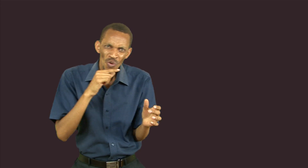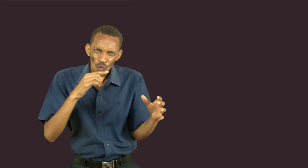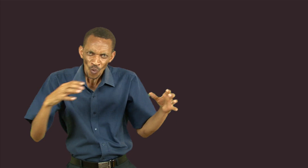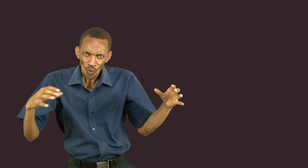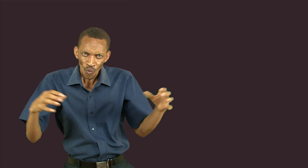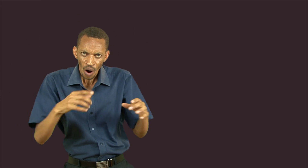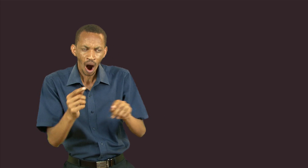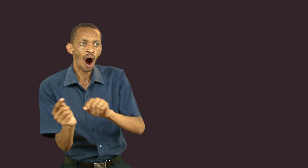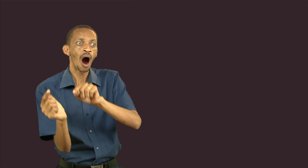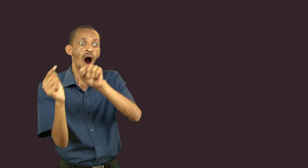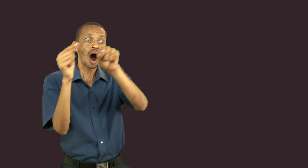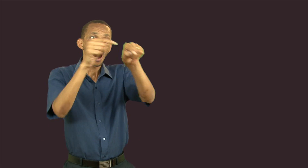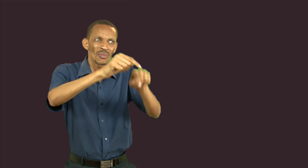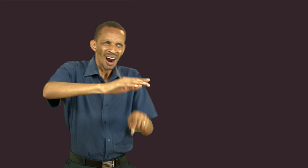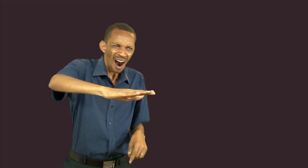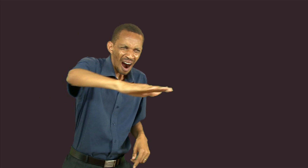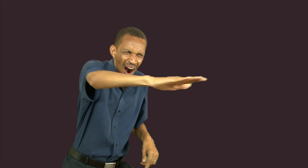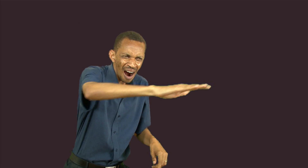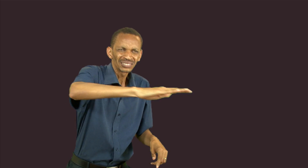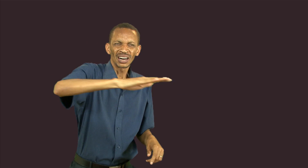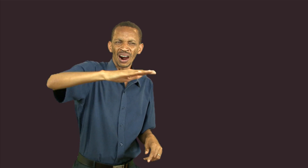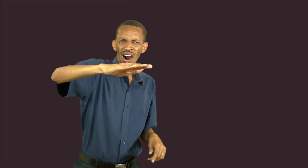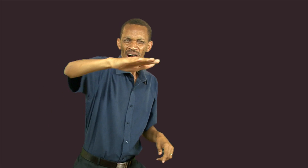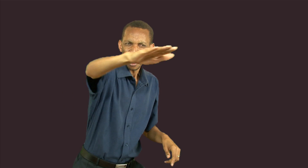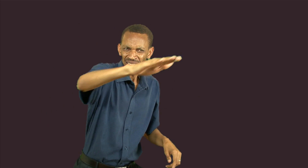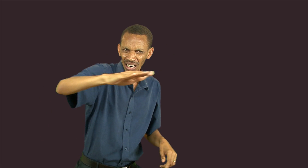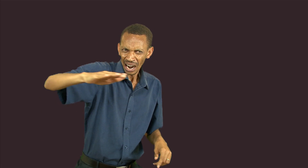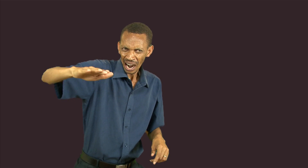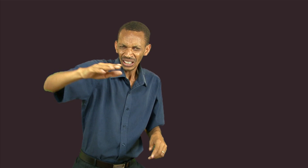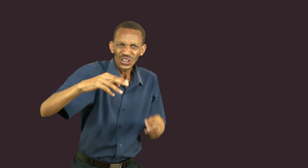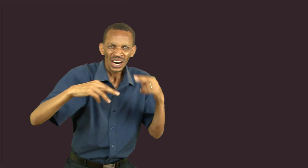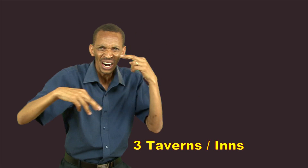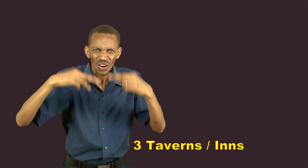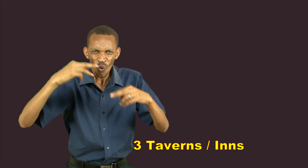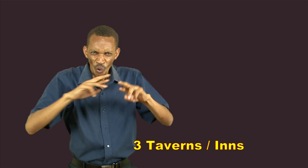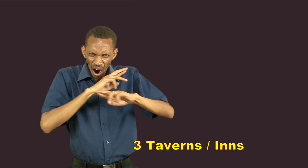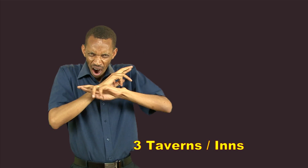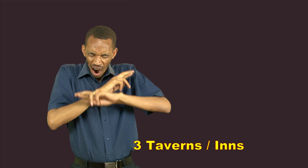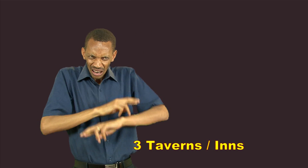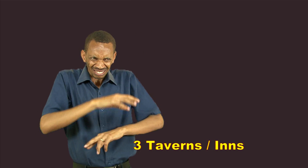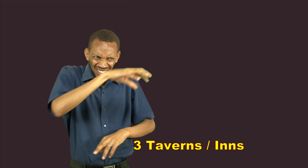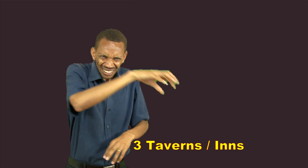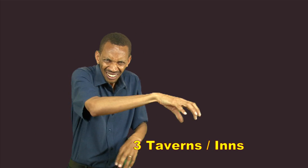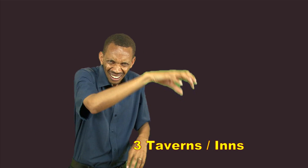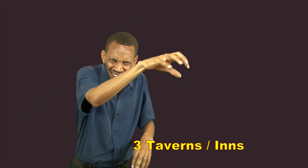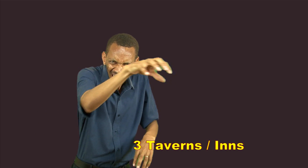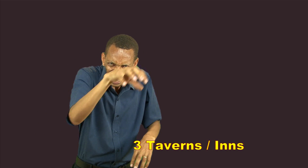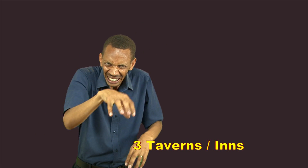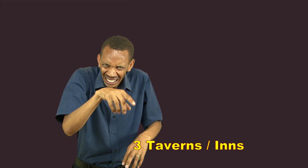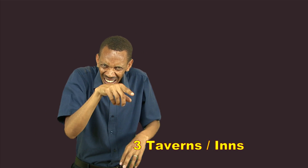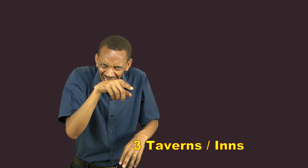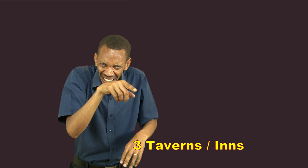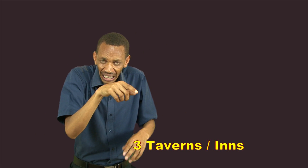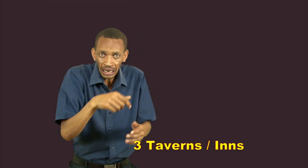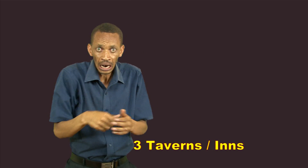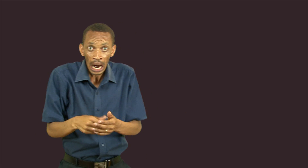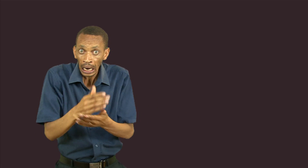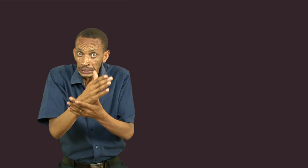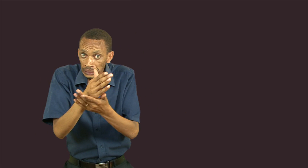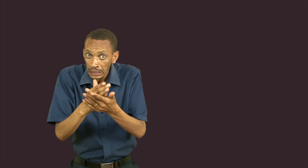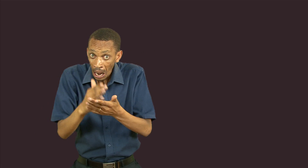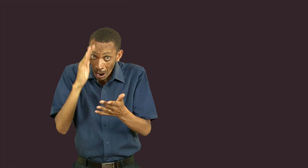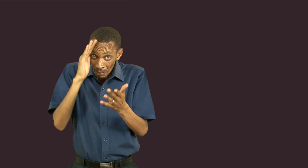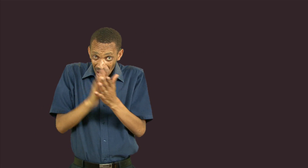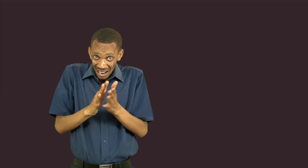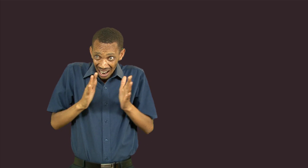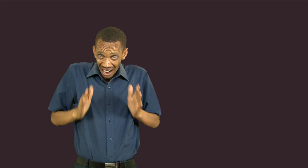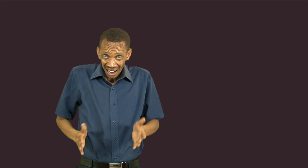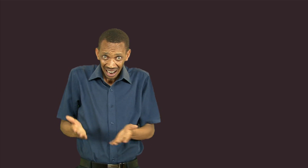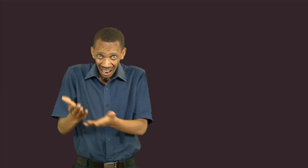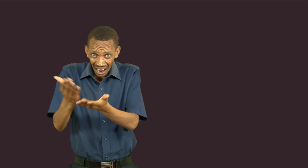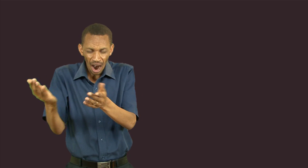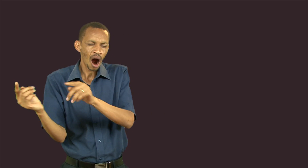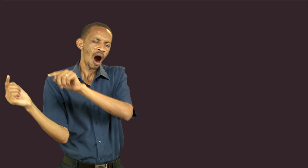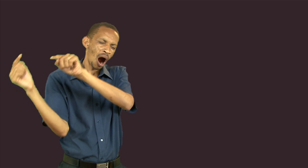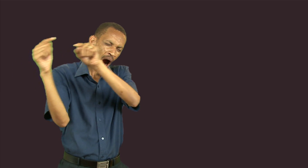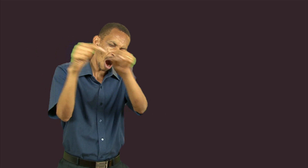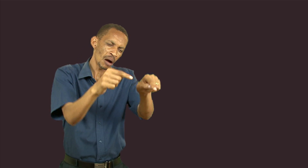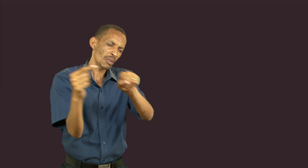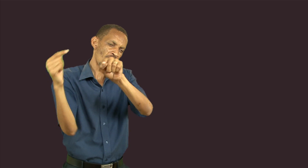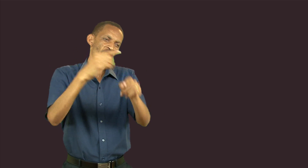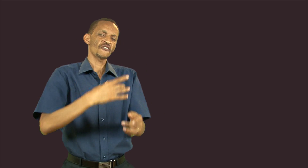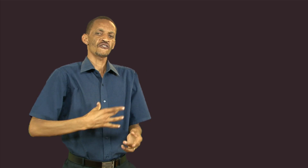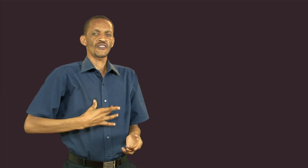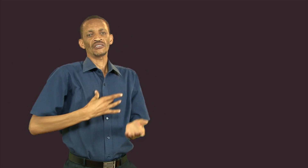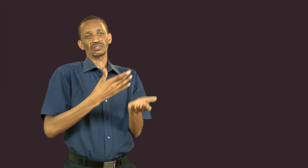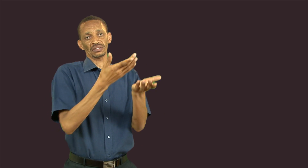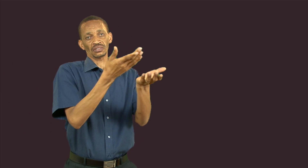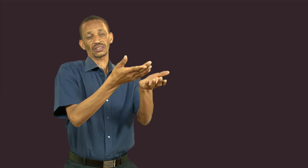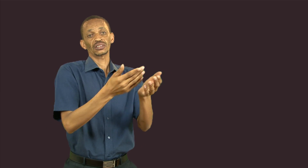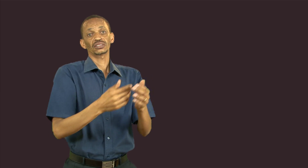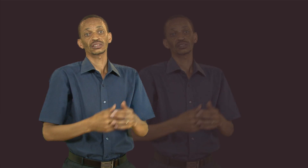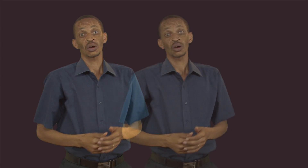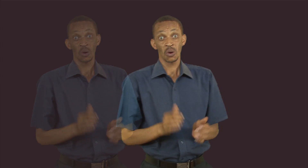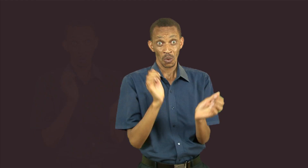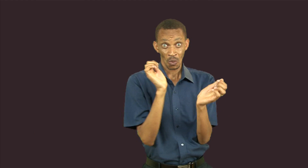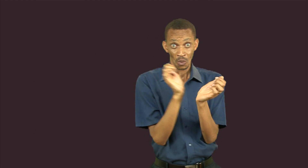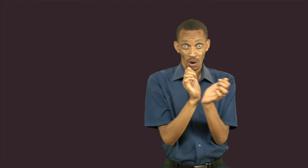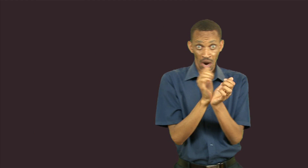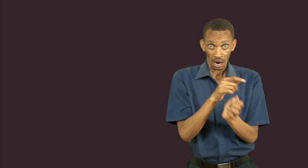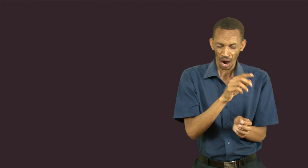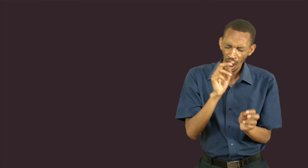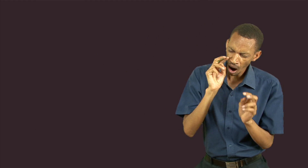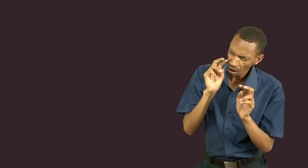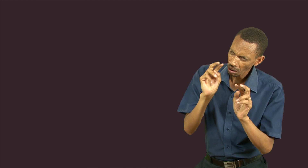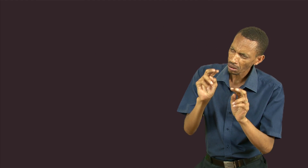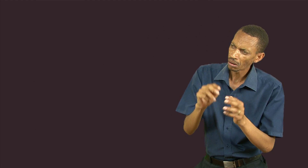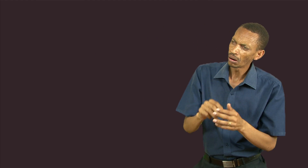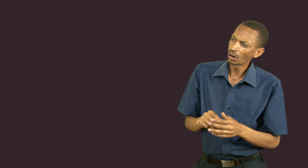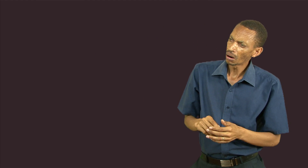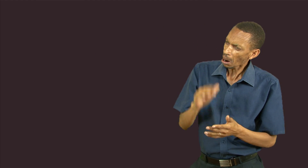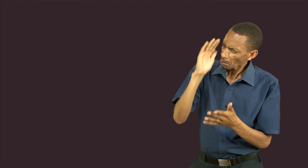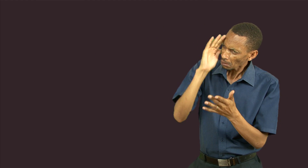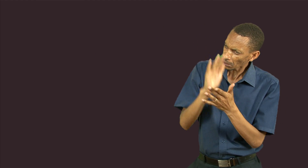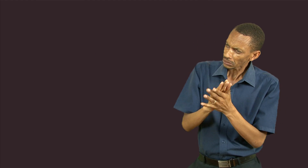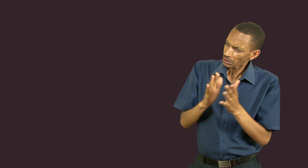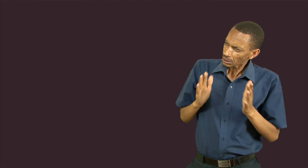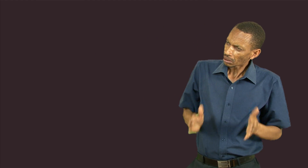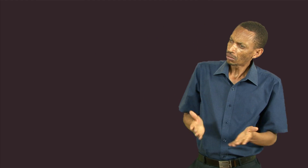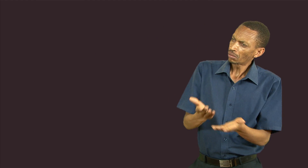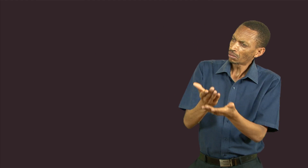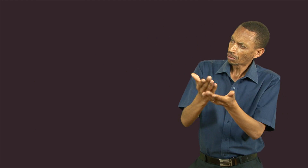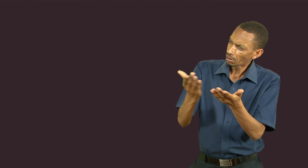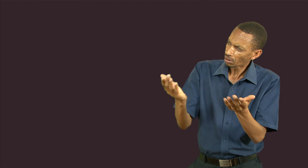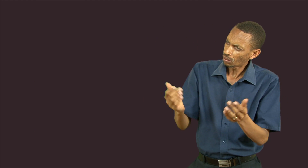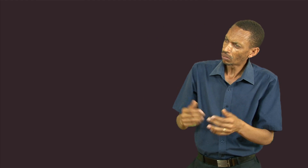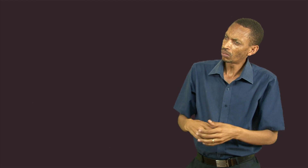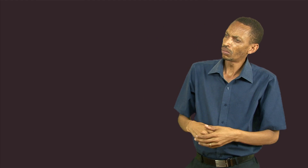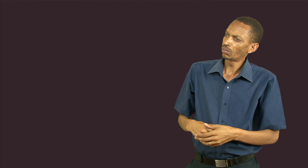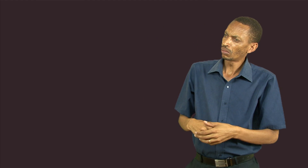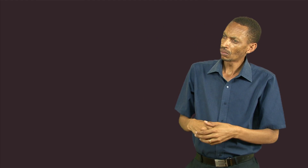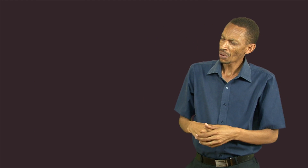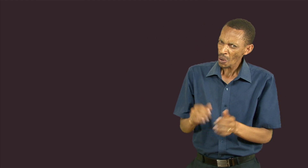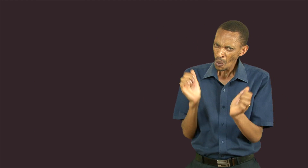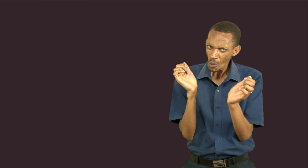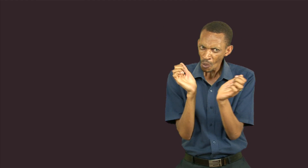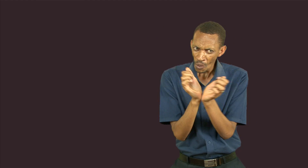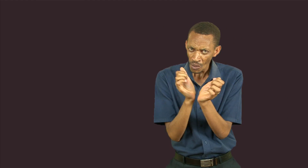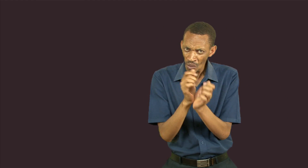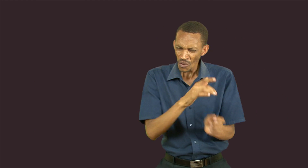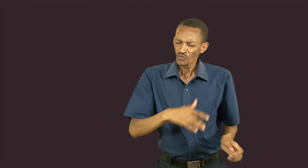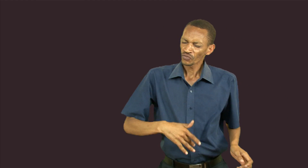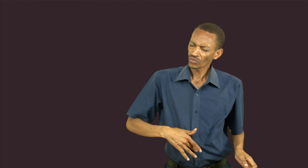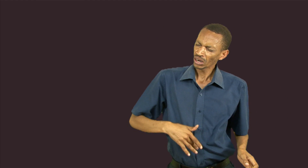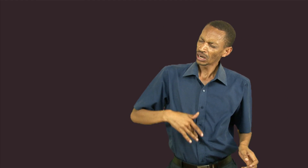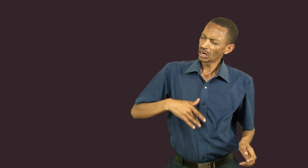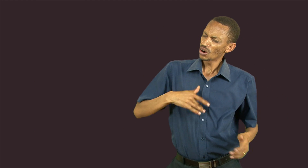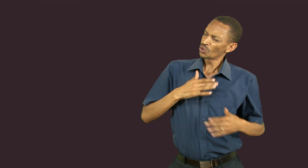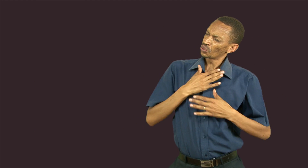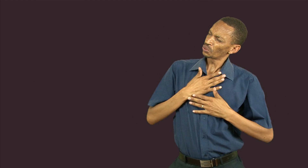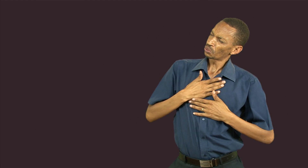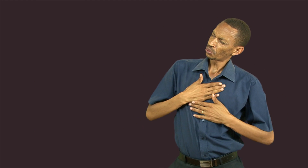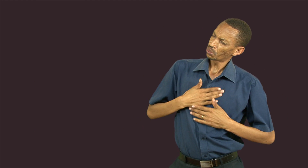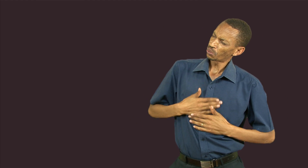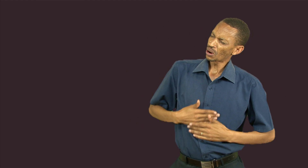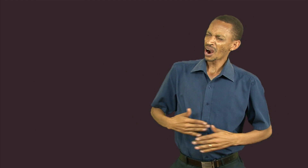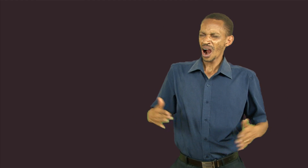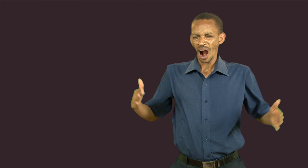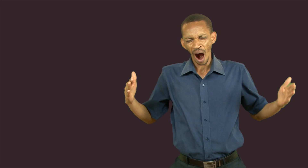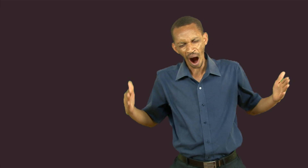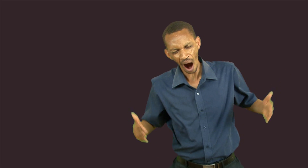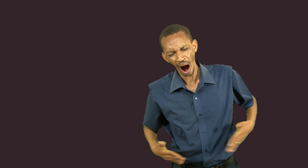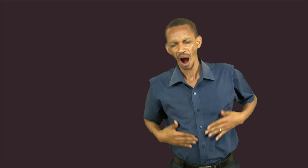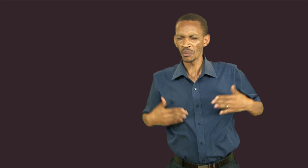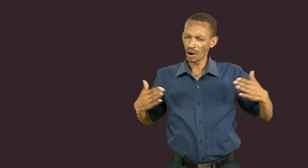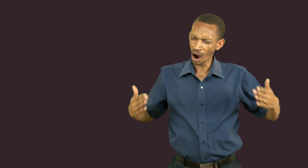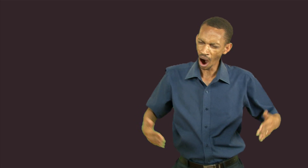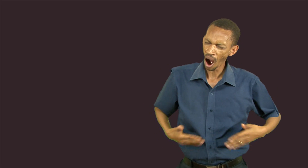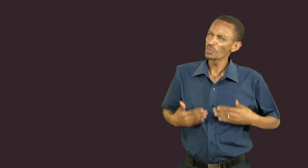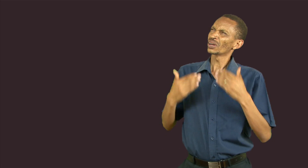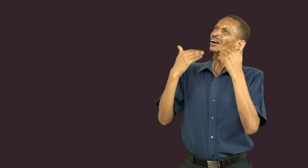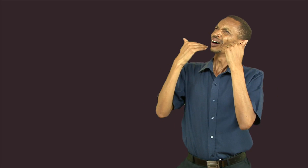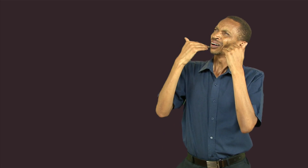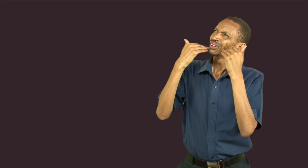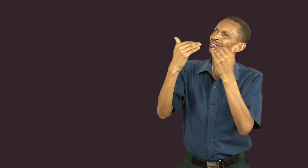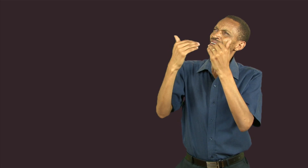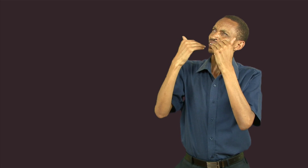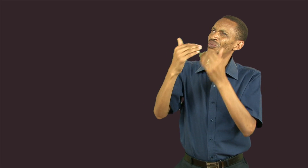When Paul saw them, he was encouraged and gave thanks to God.